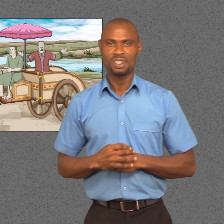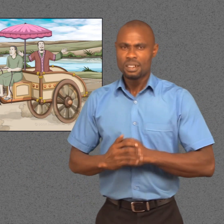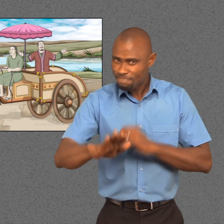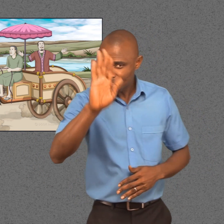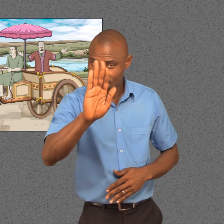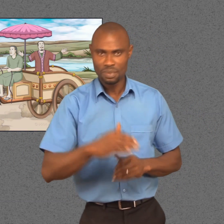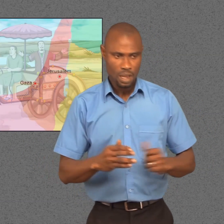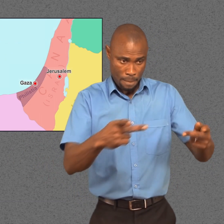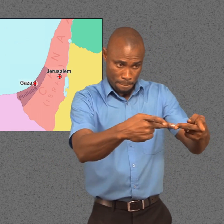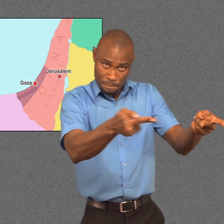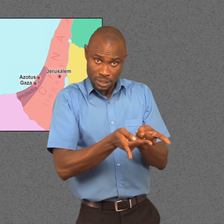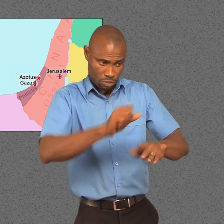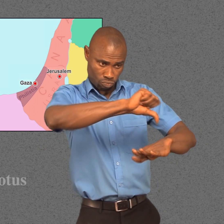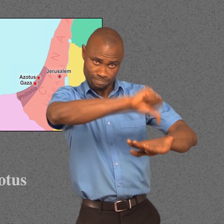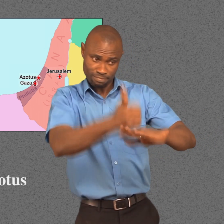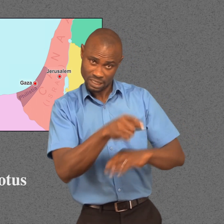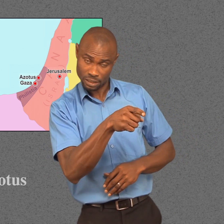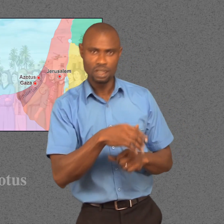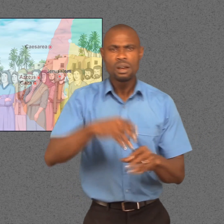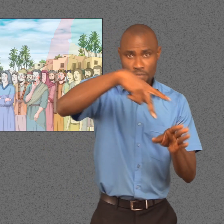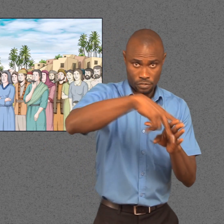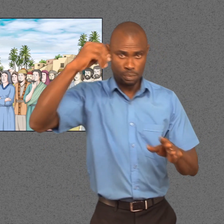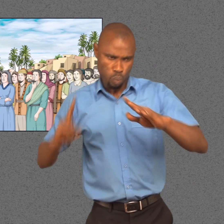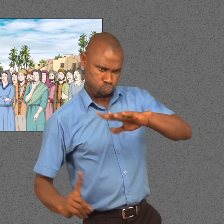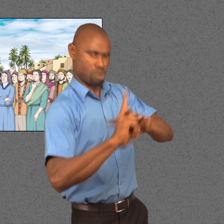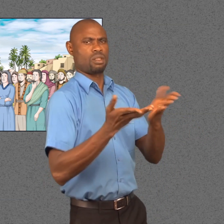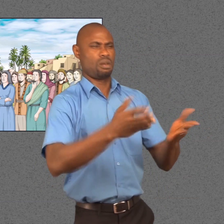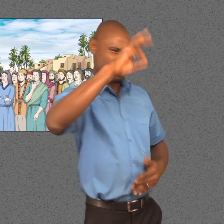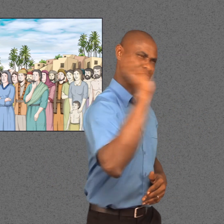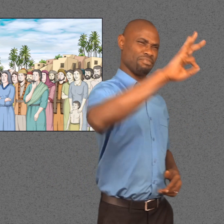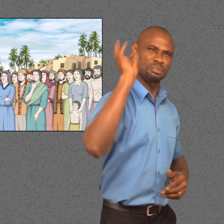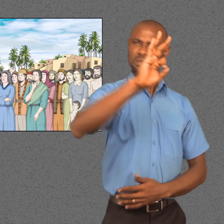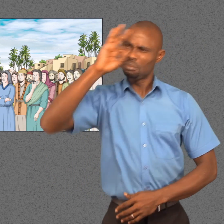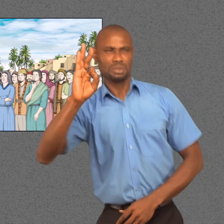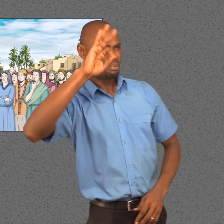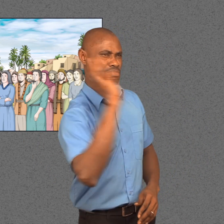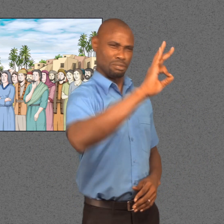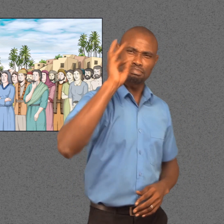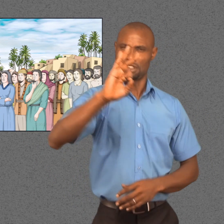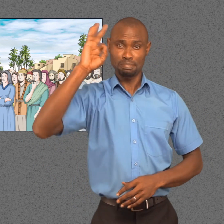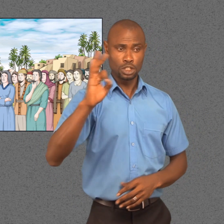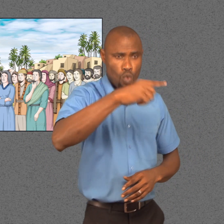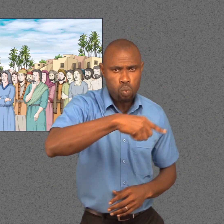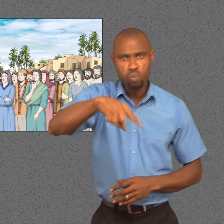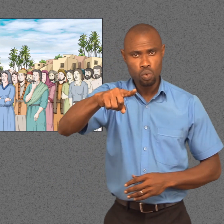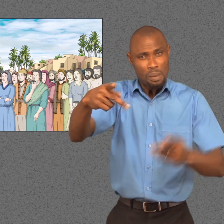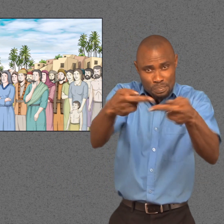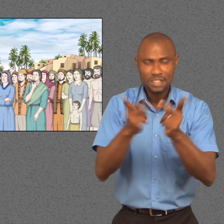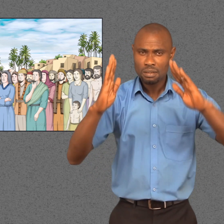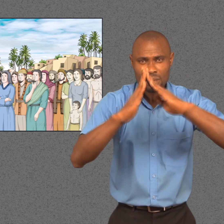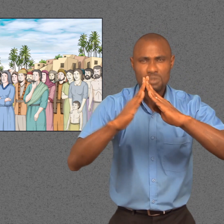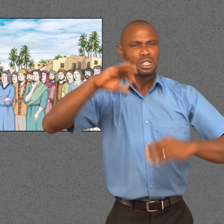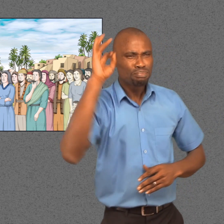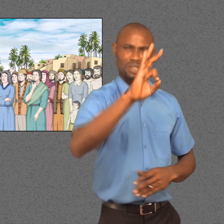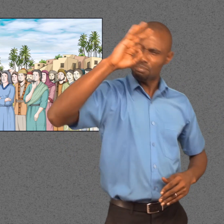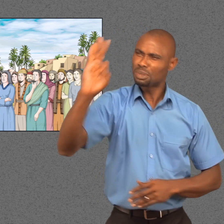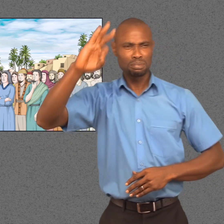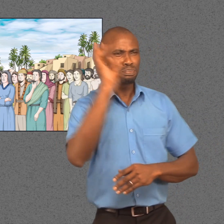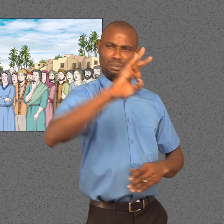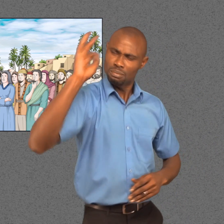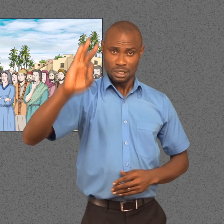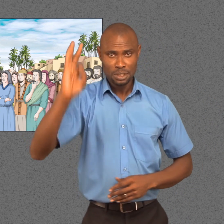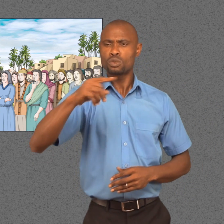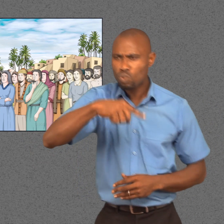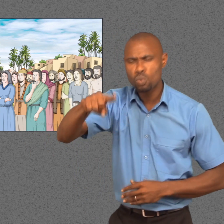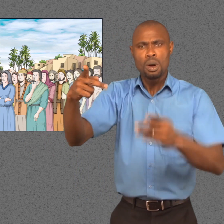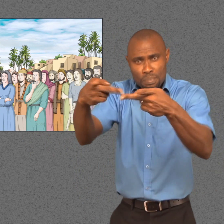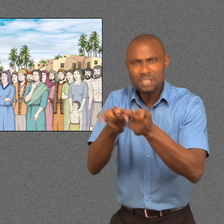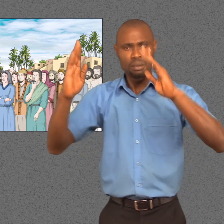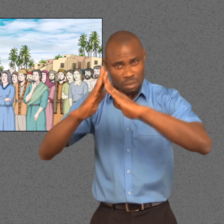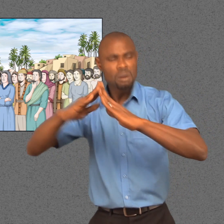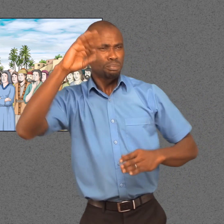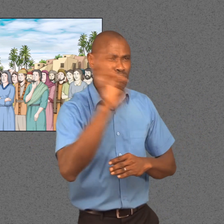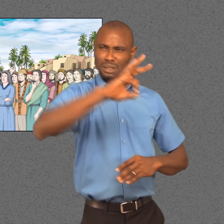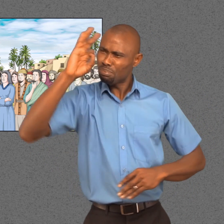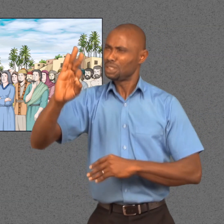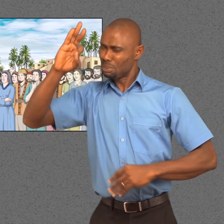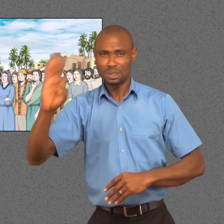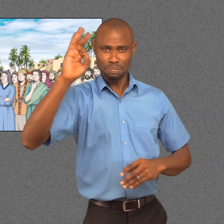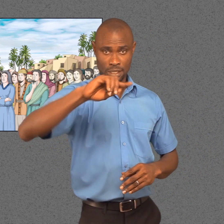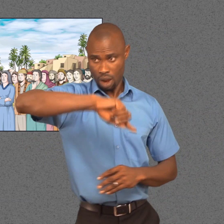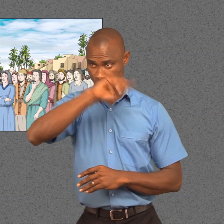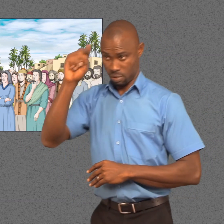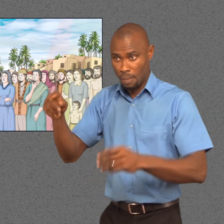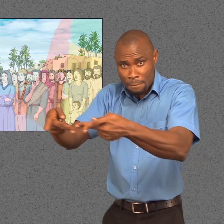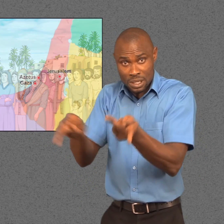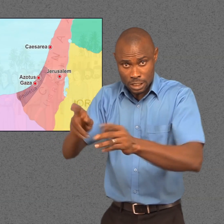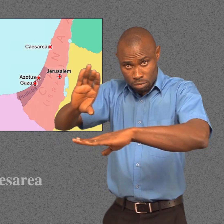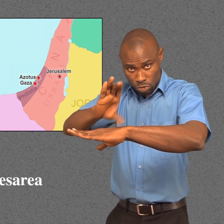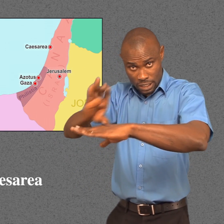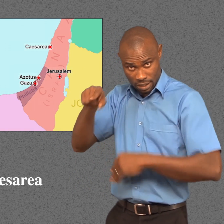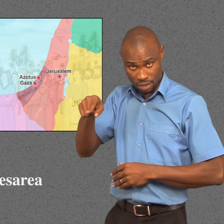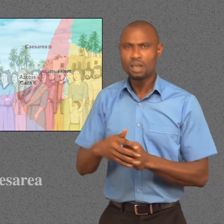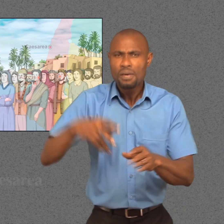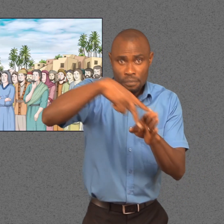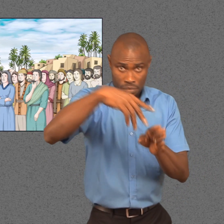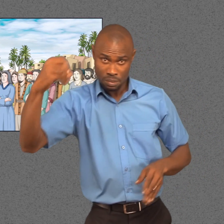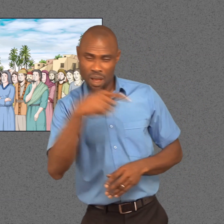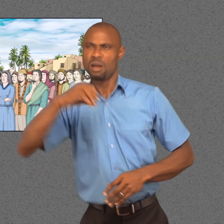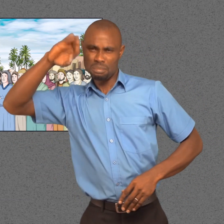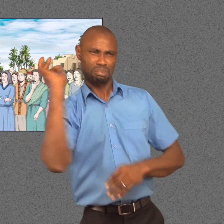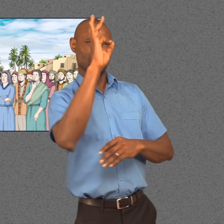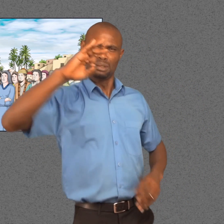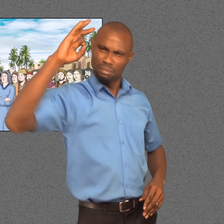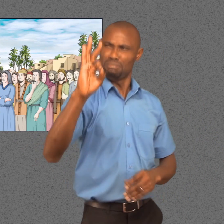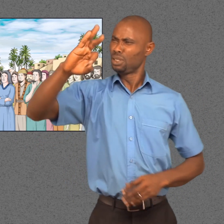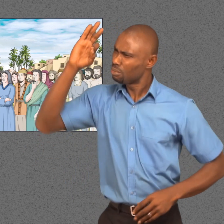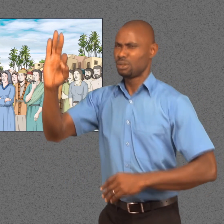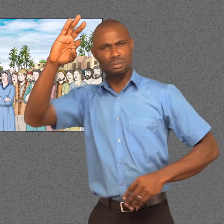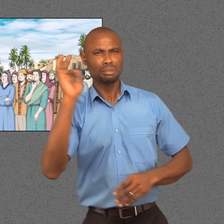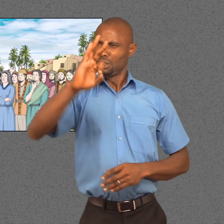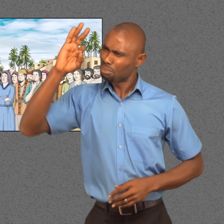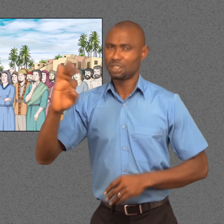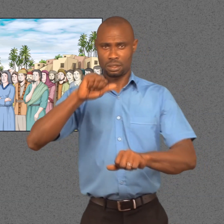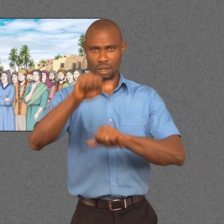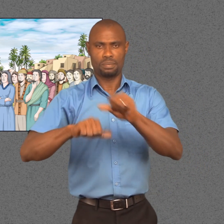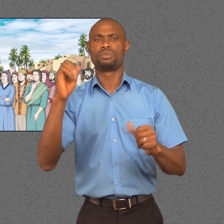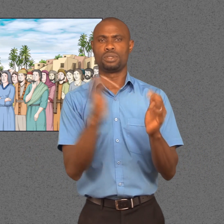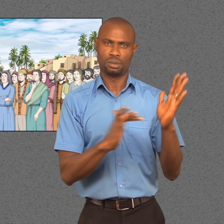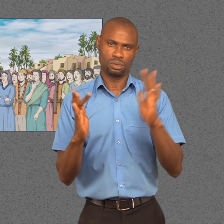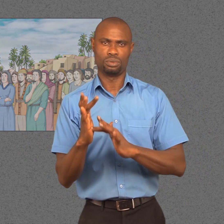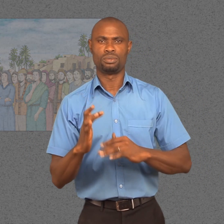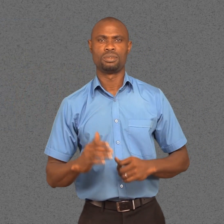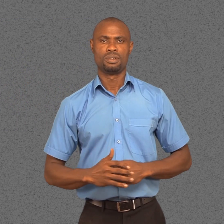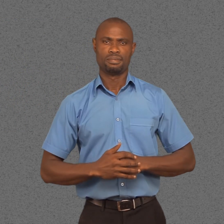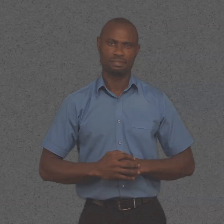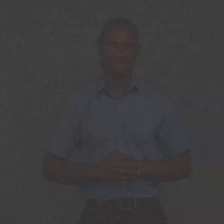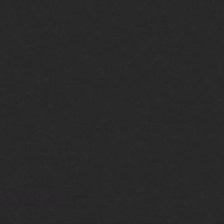But Philip appeared at Azotus and traveled through that region, preaching the gospel in all the towns until he came to Caesarea.